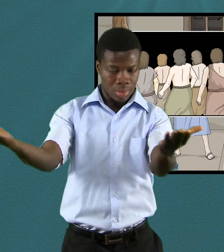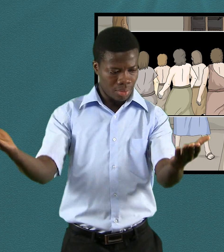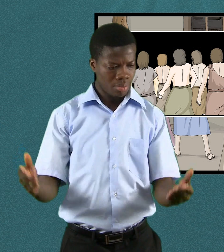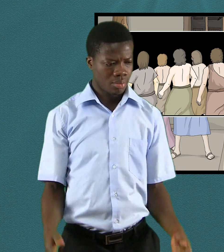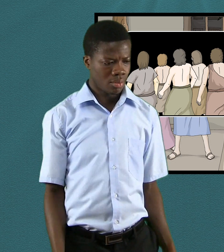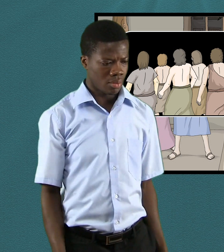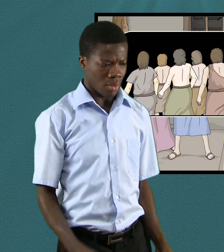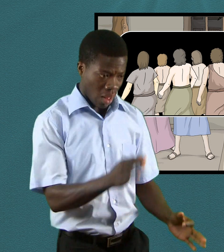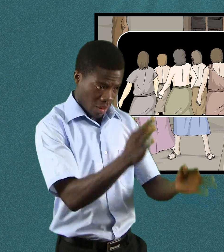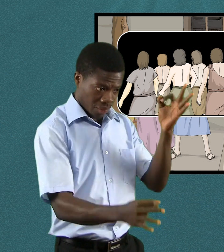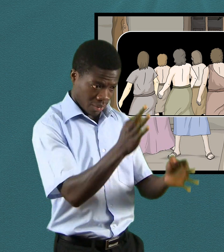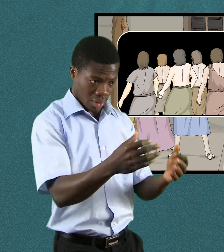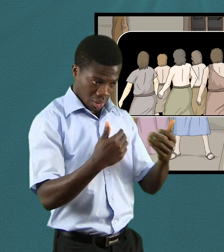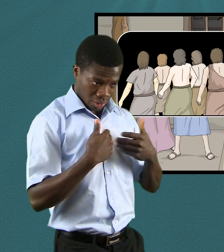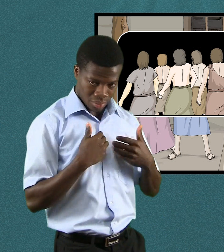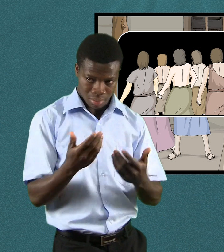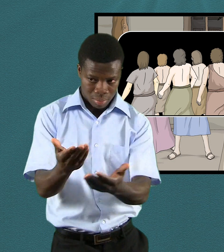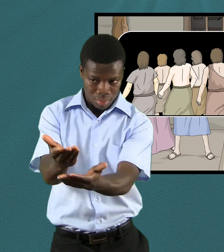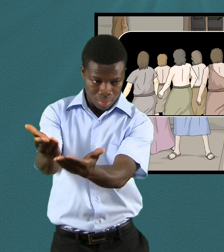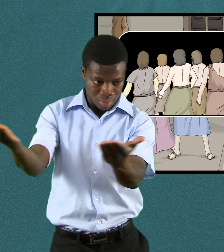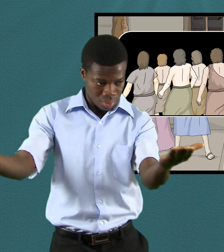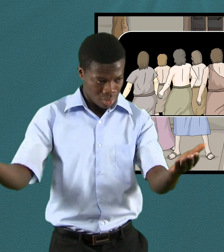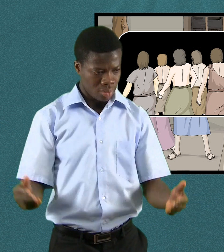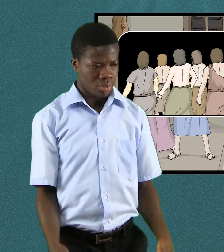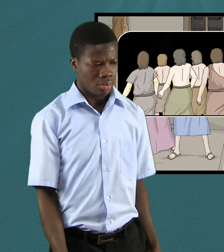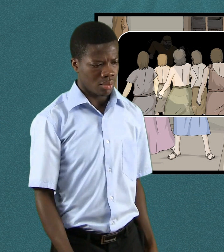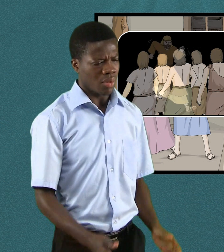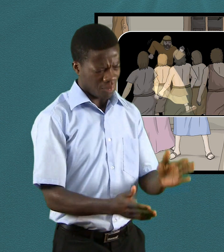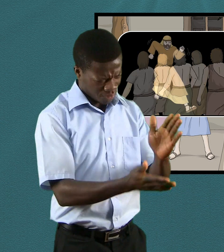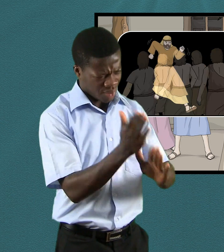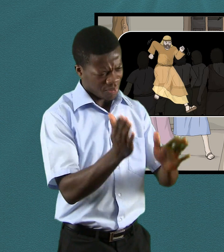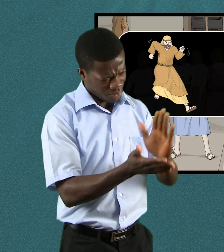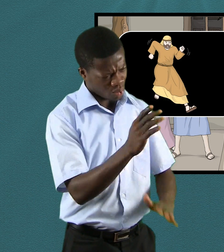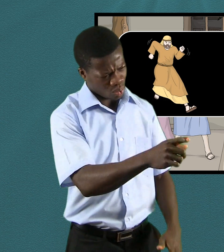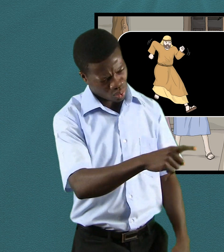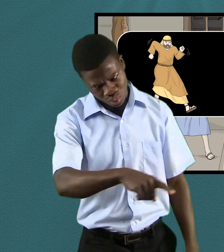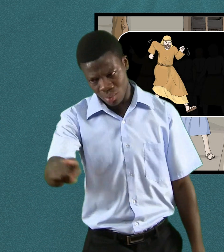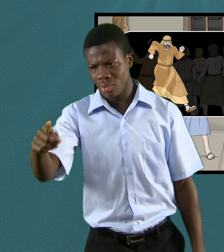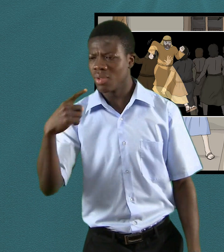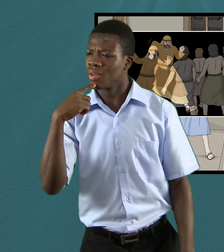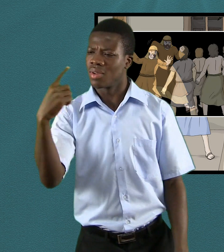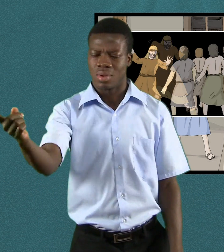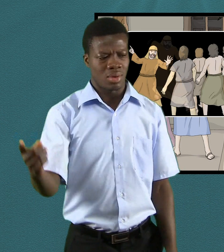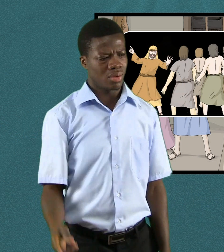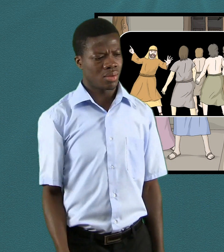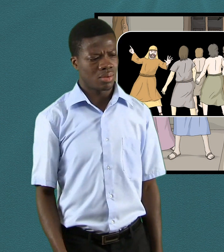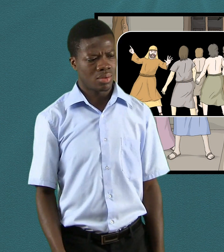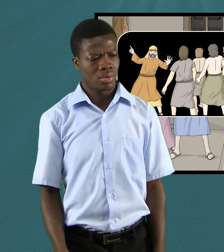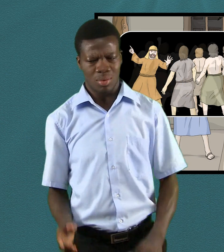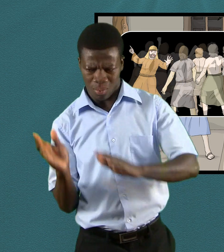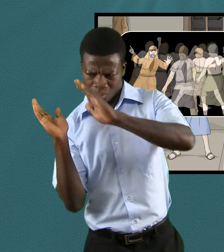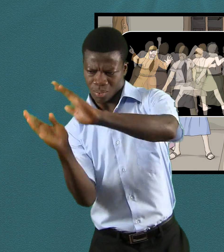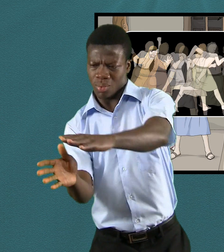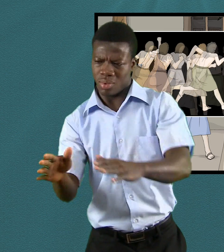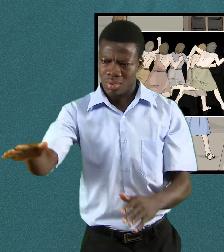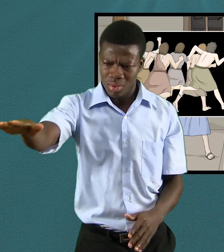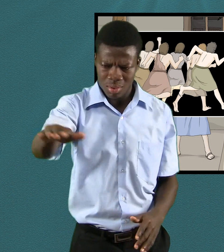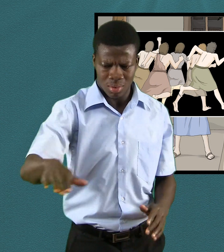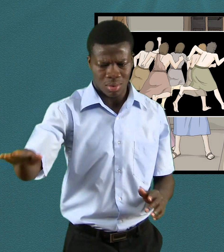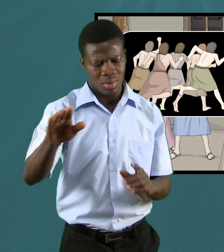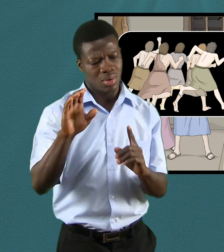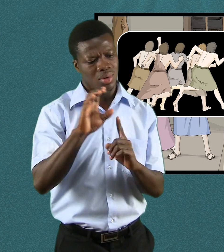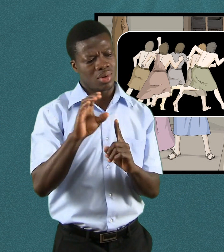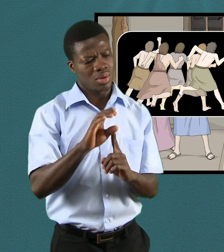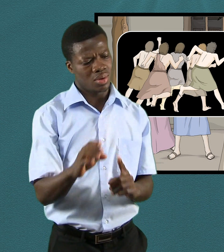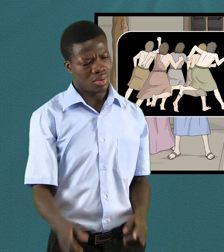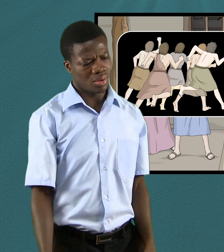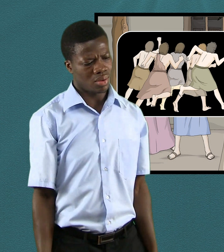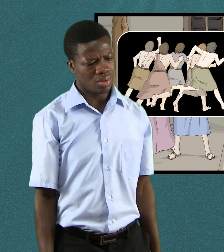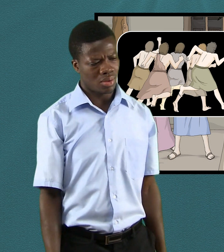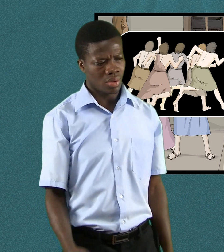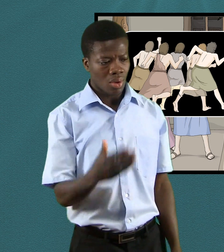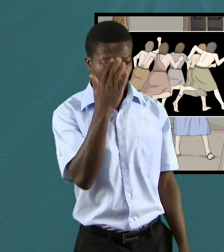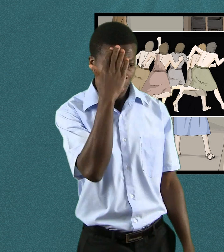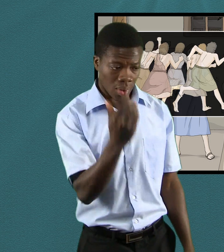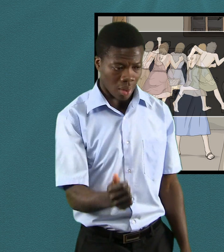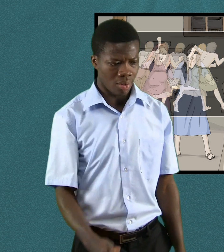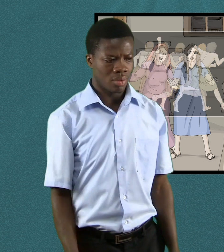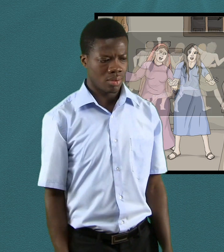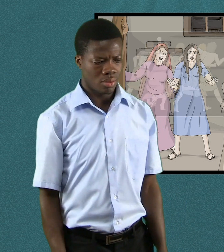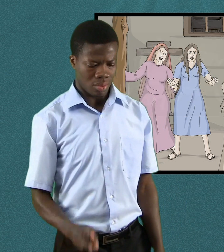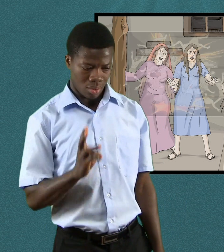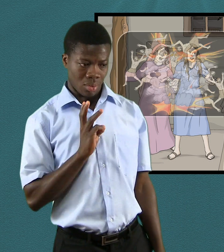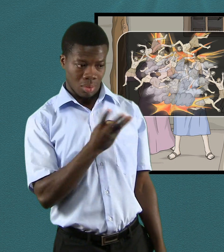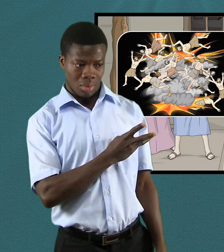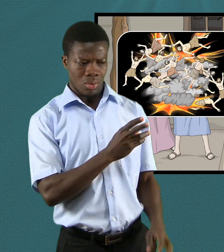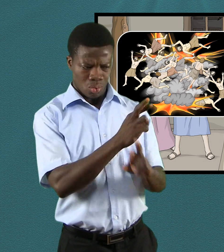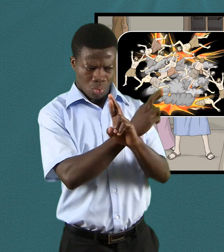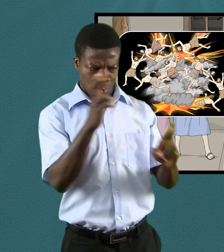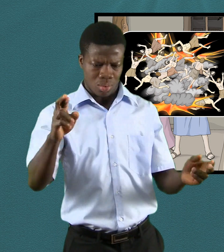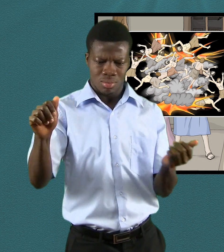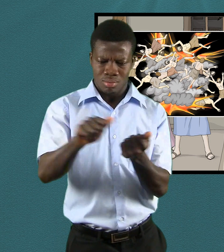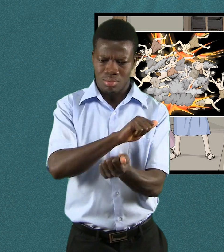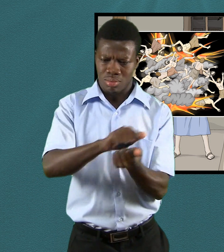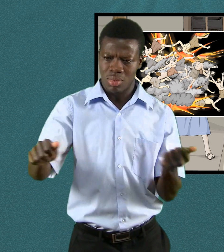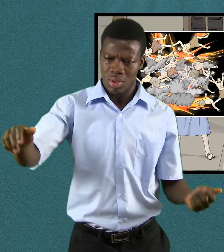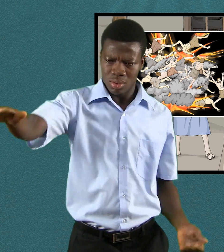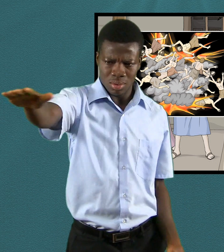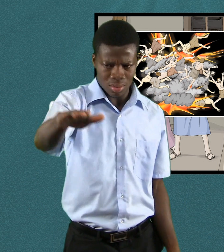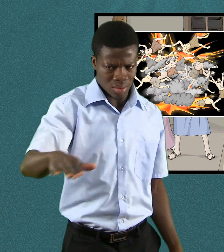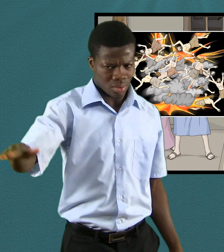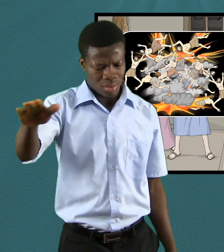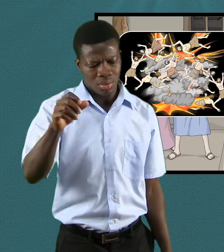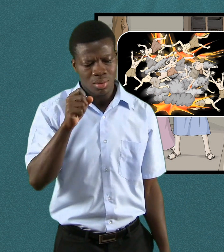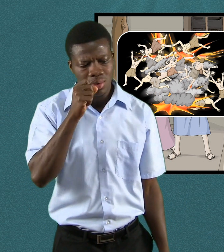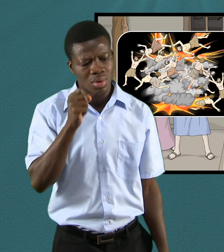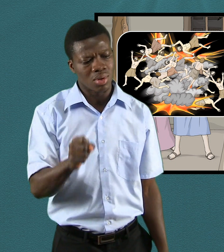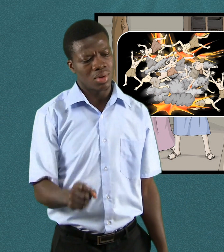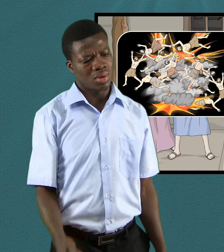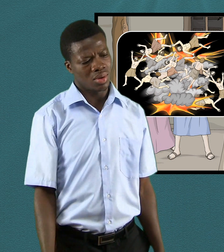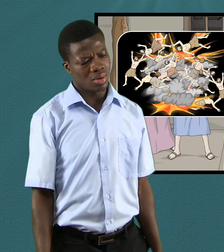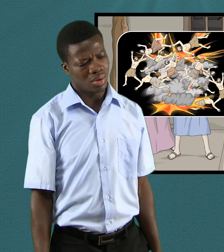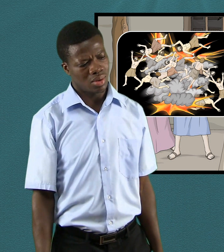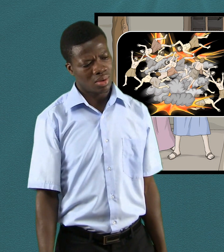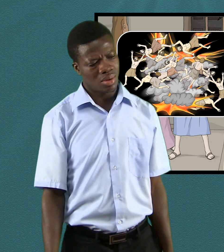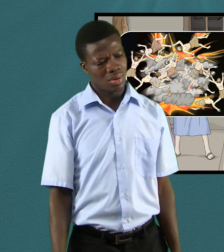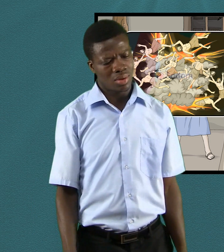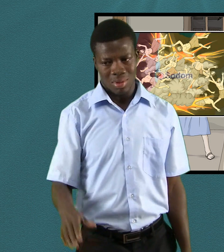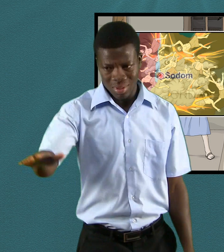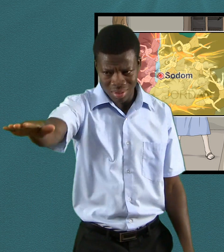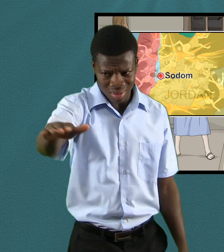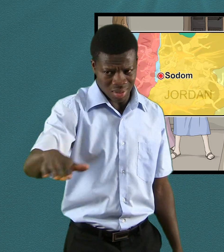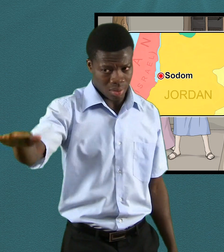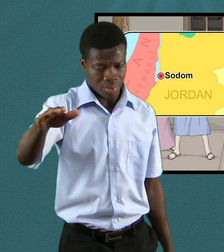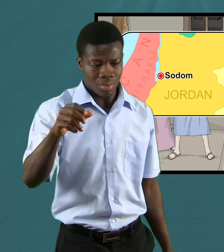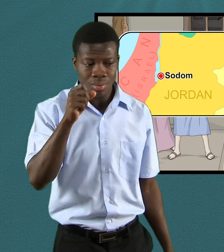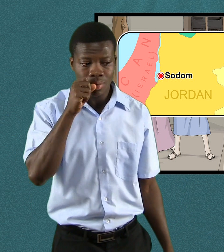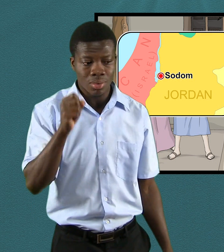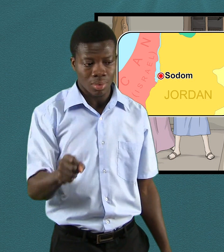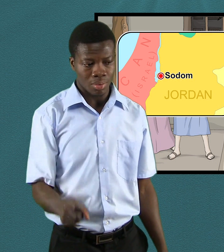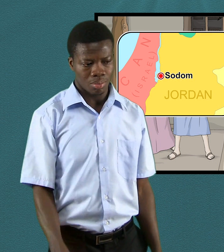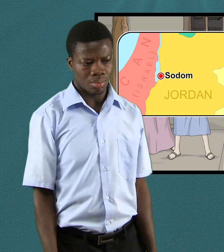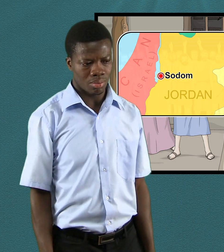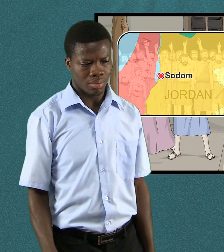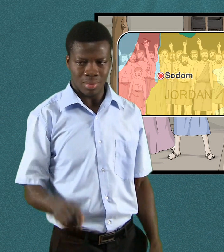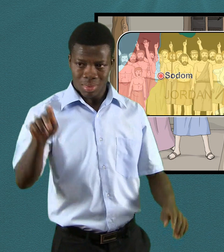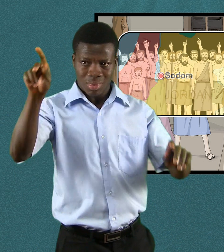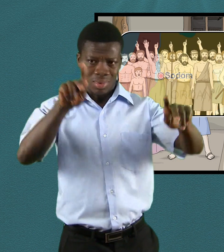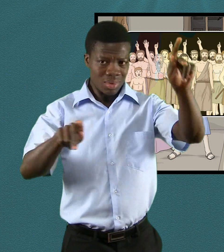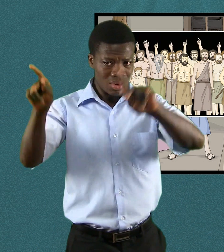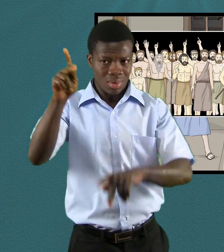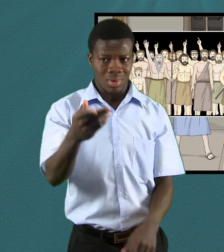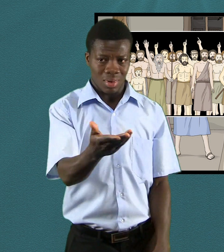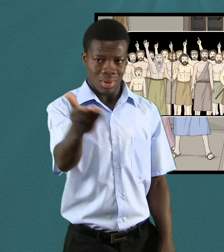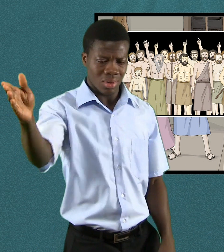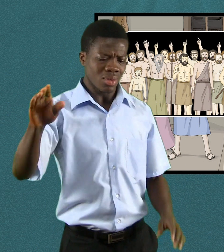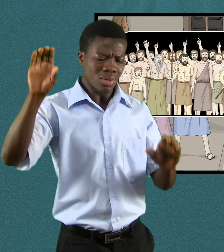Get them out of here, because we are about to destroy this place.